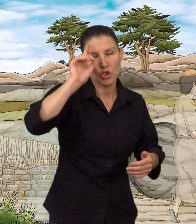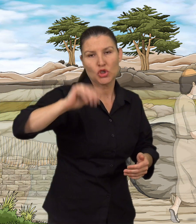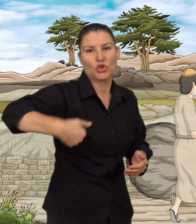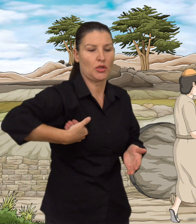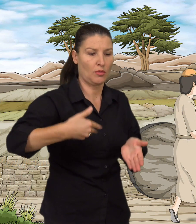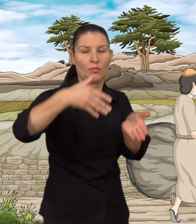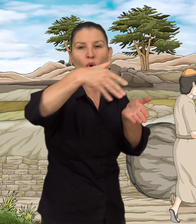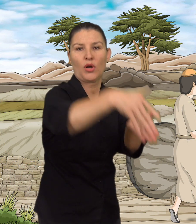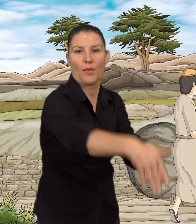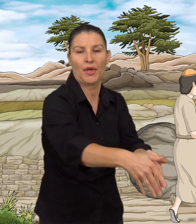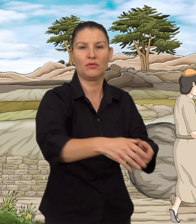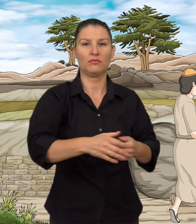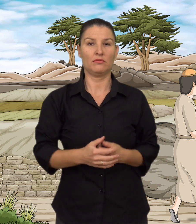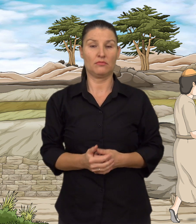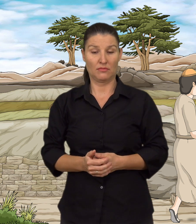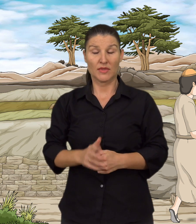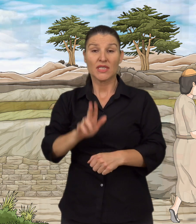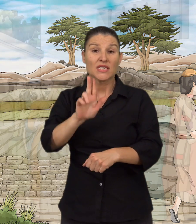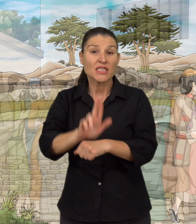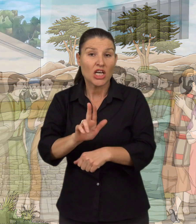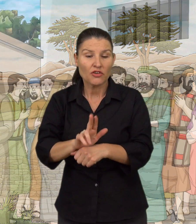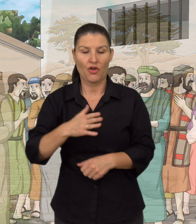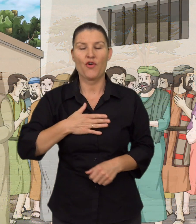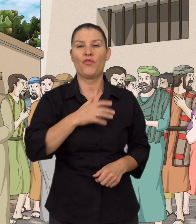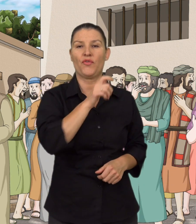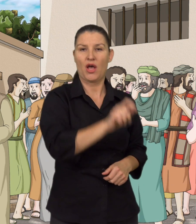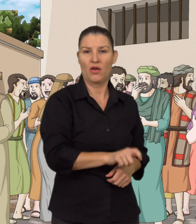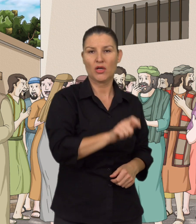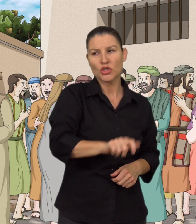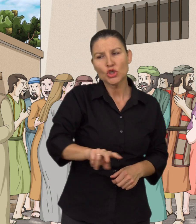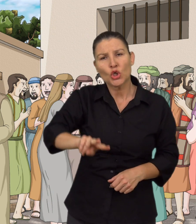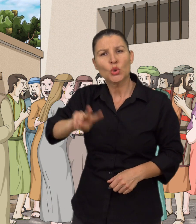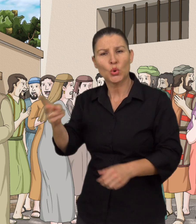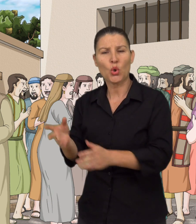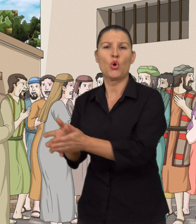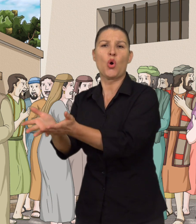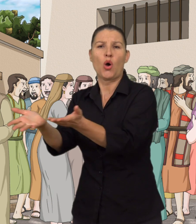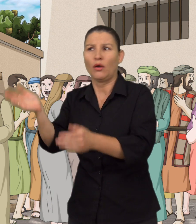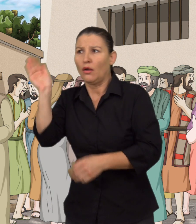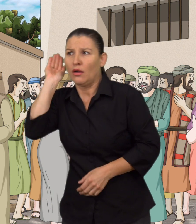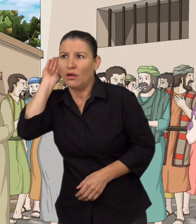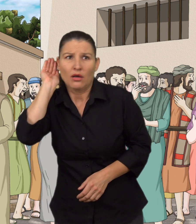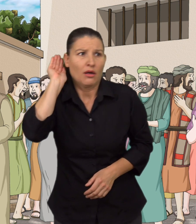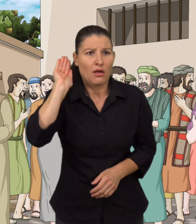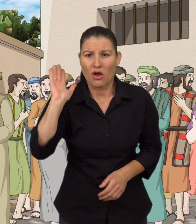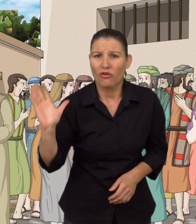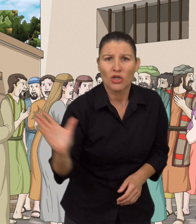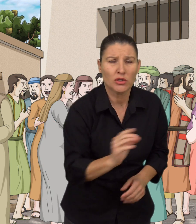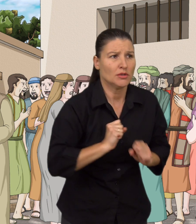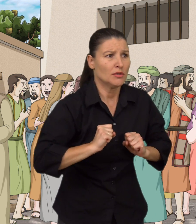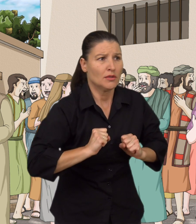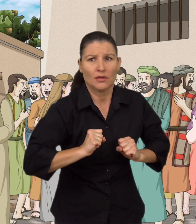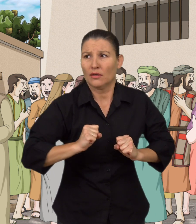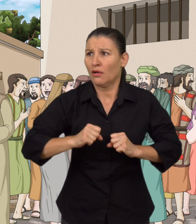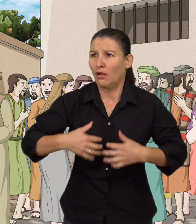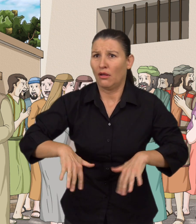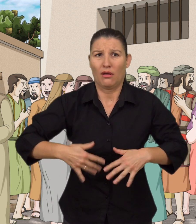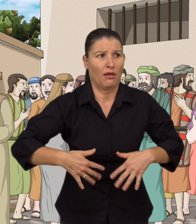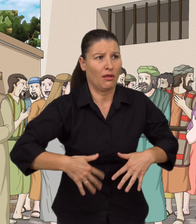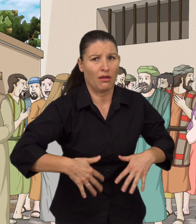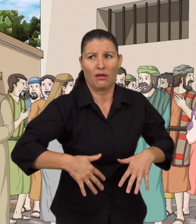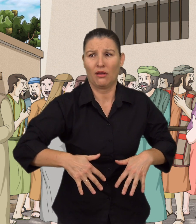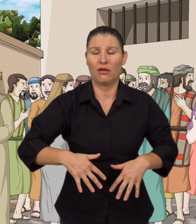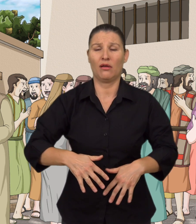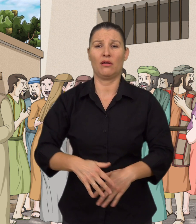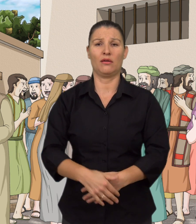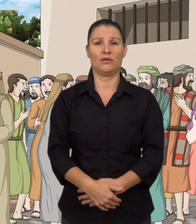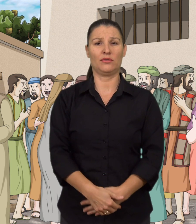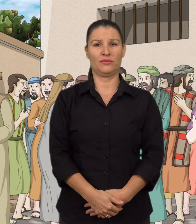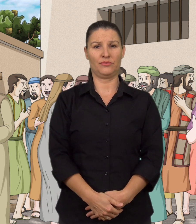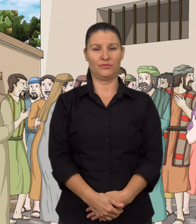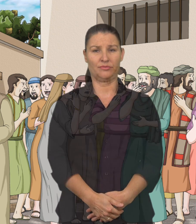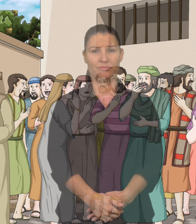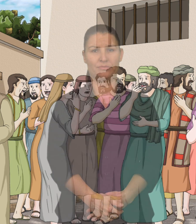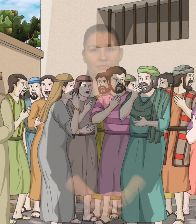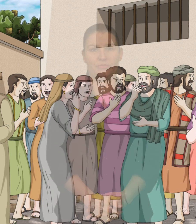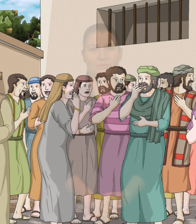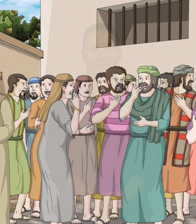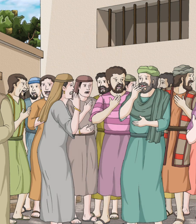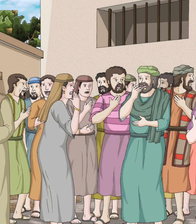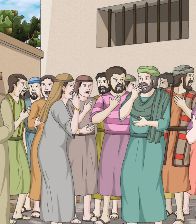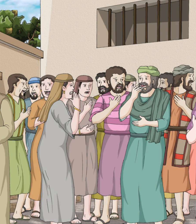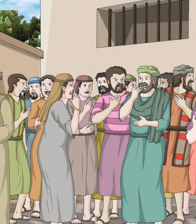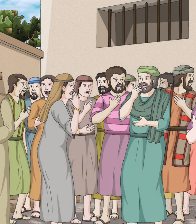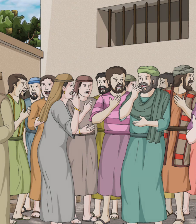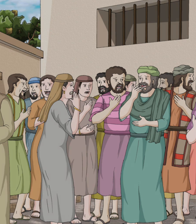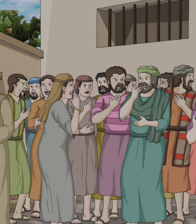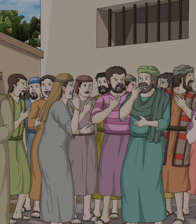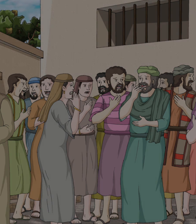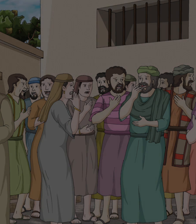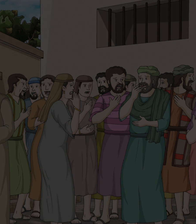And great fear came over the whole church and all who heard about these events.